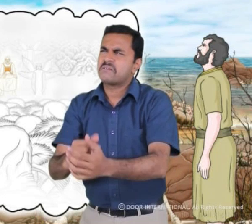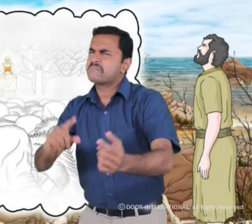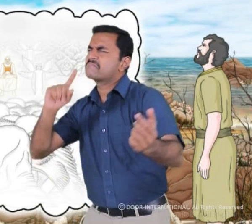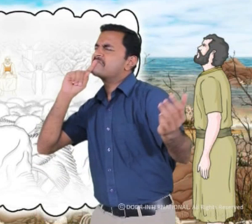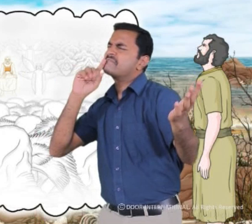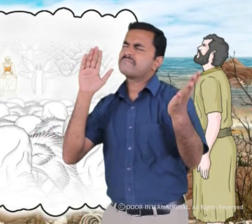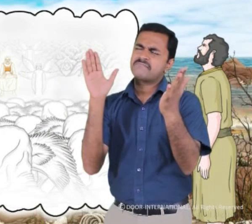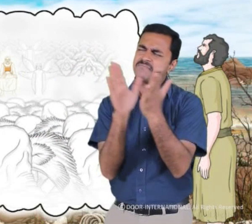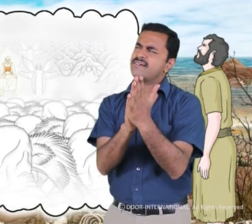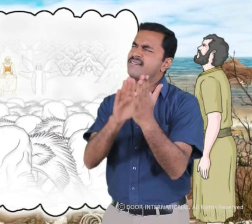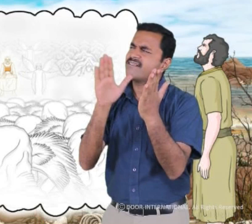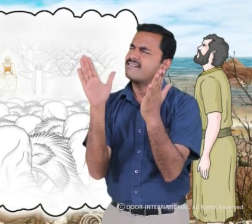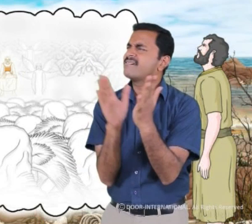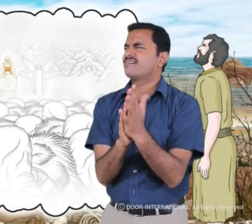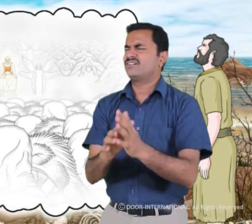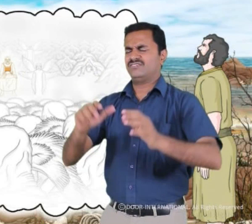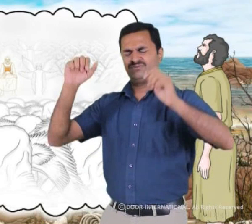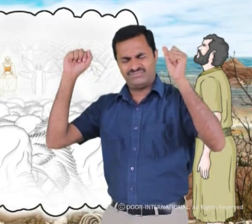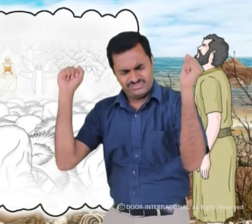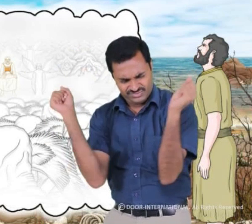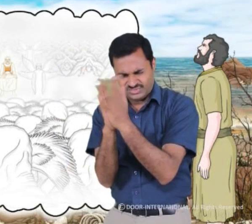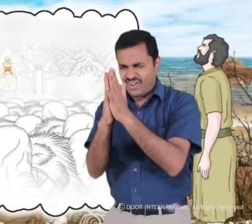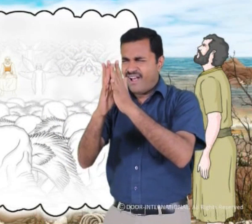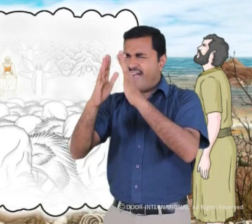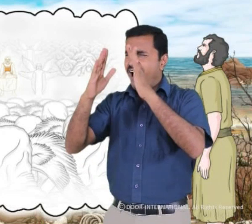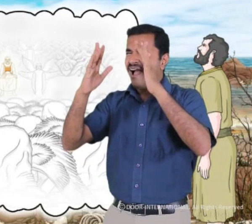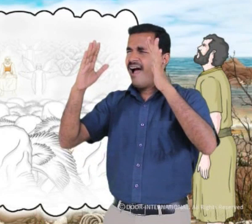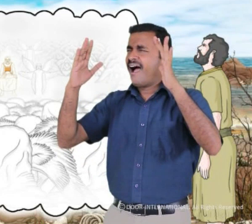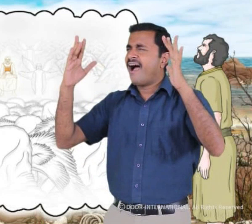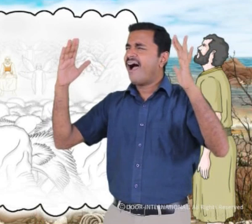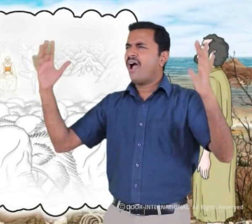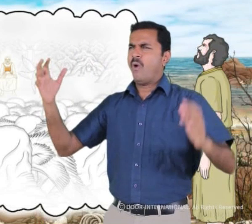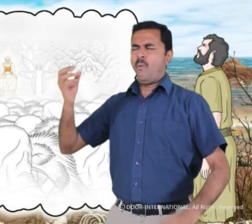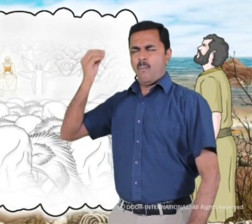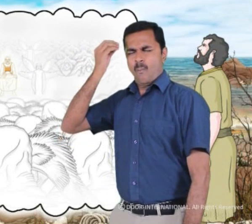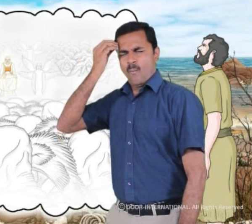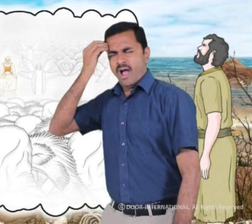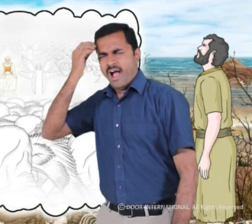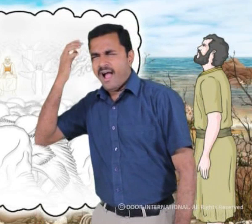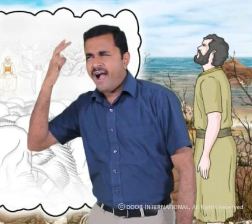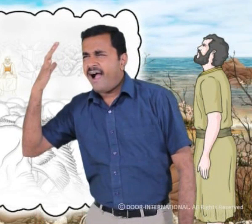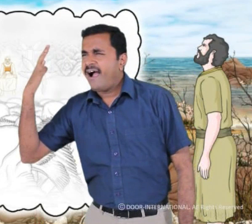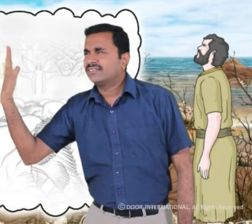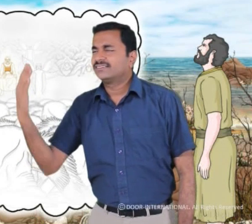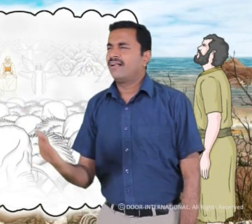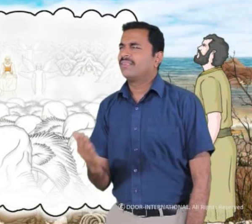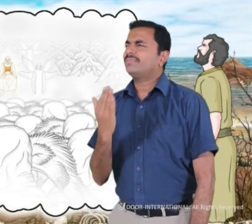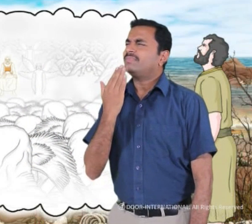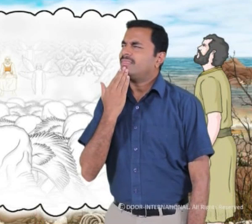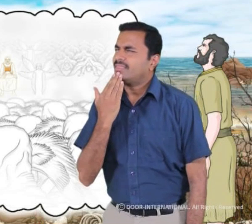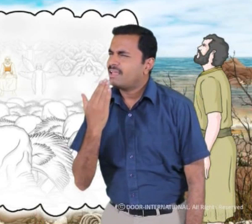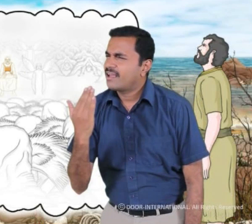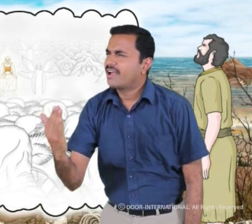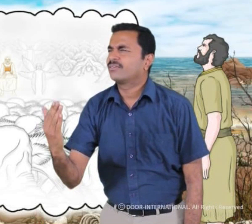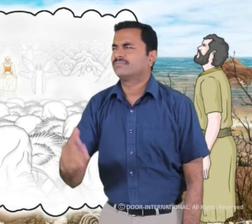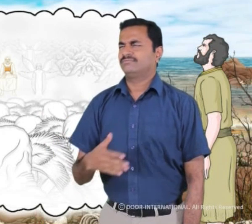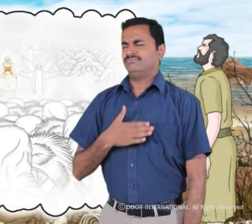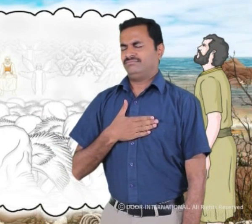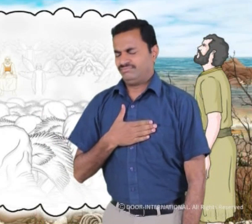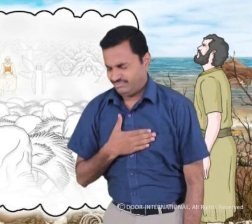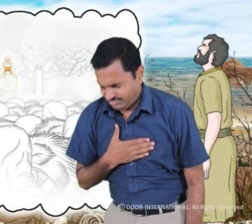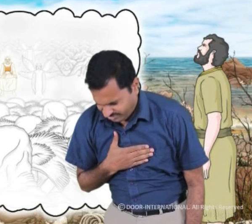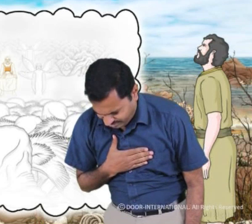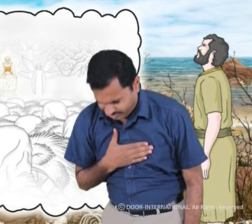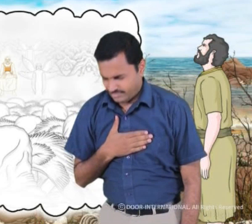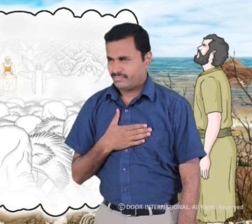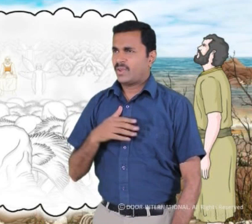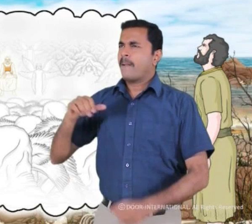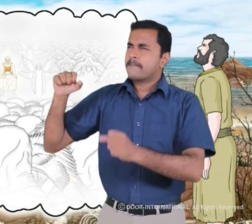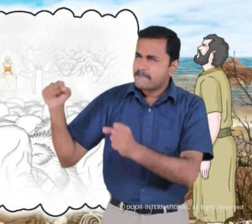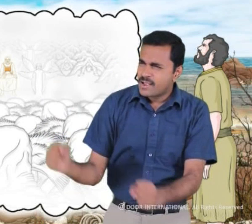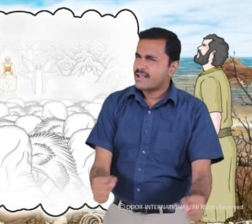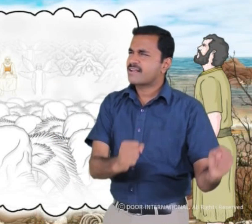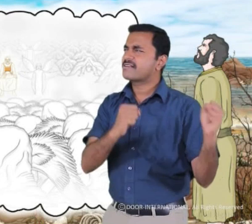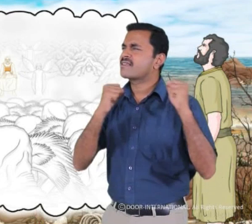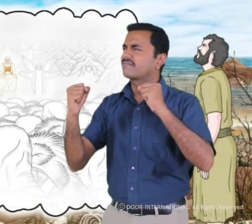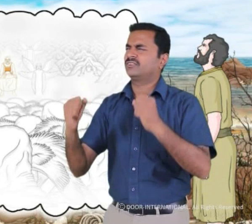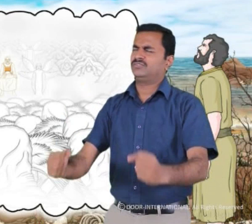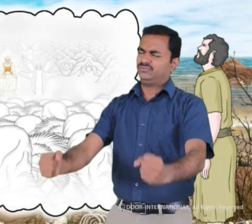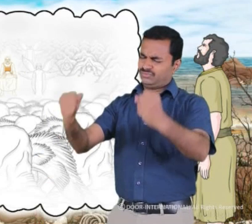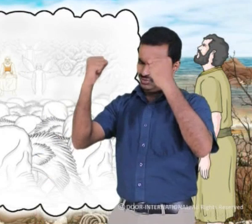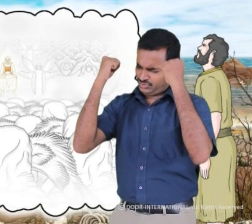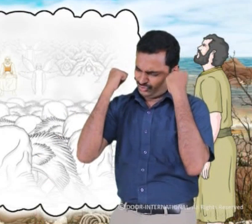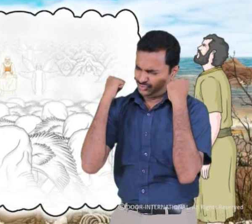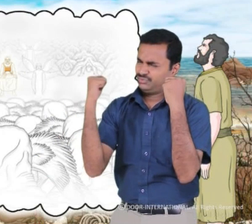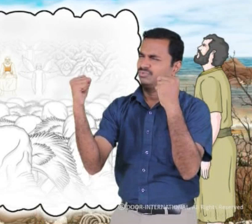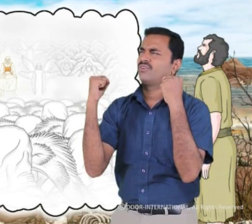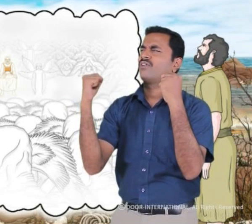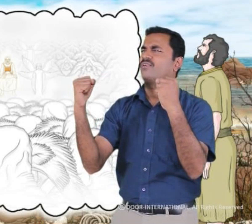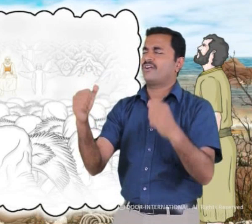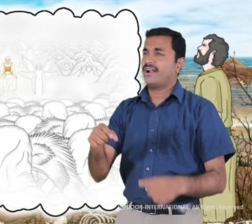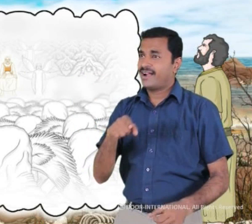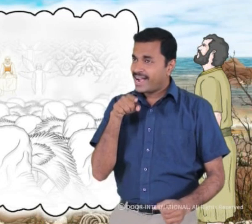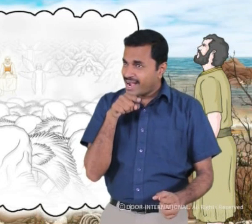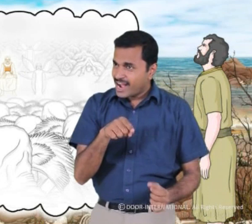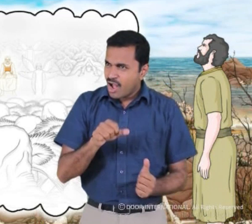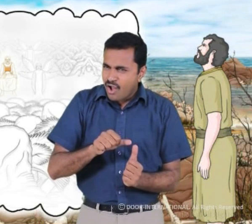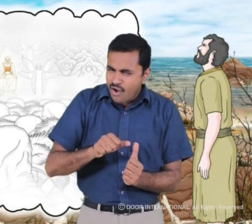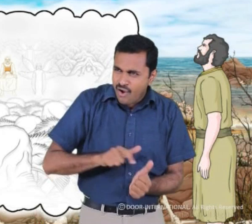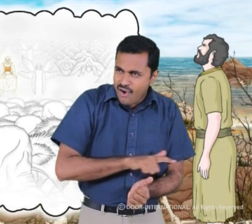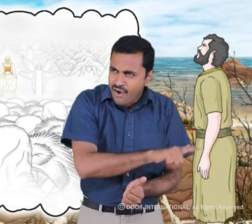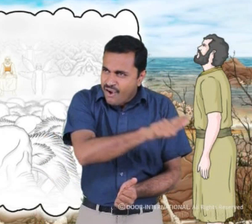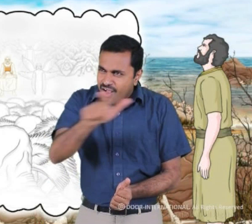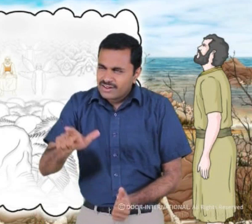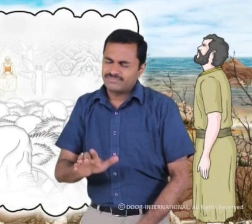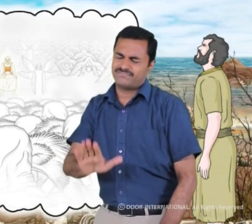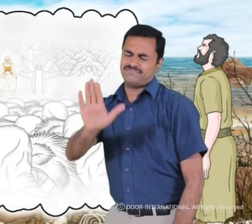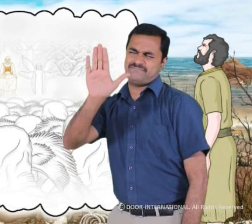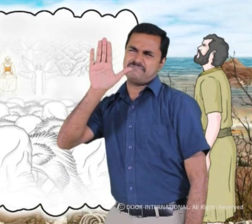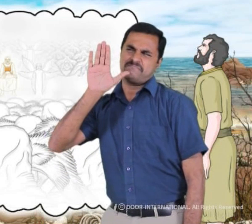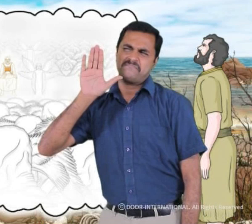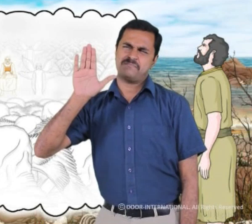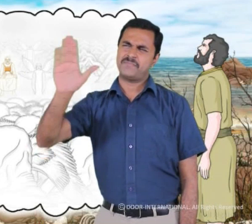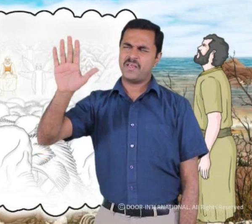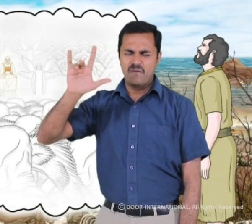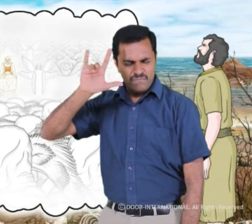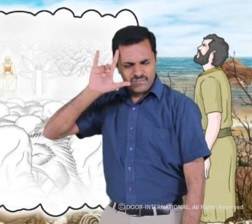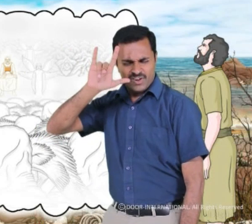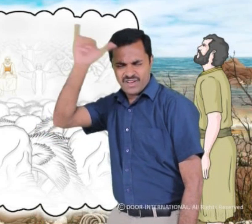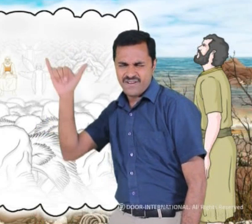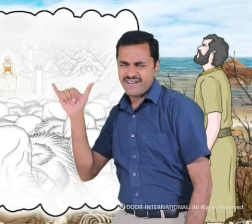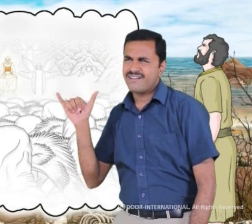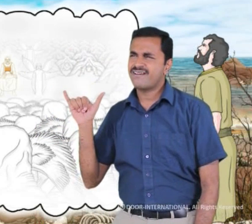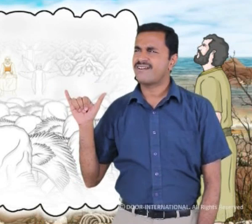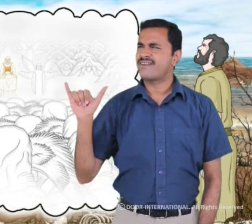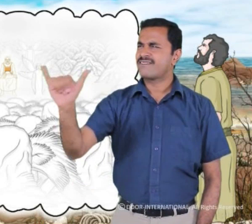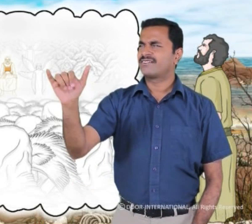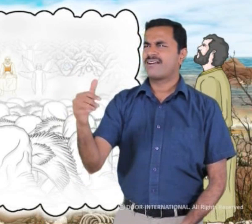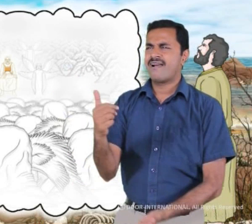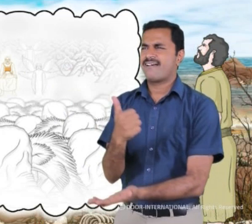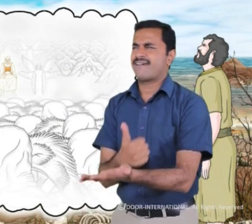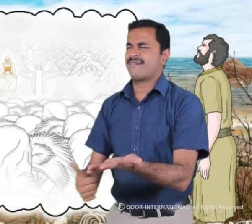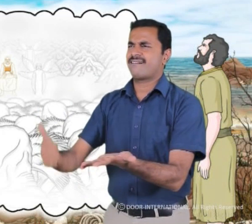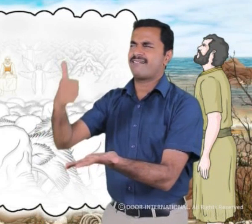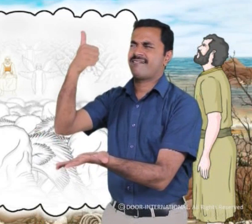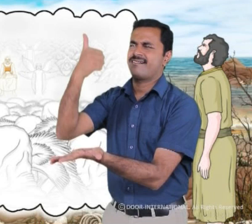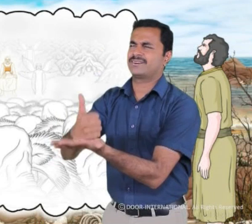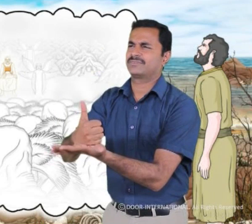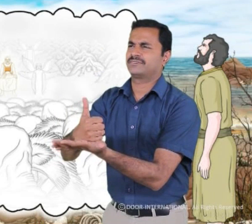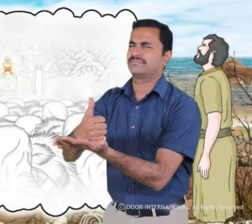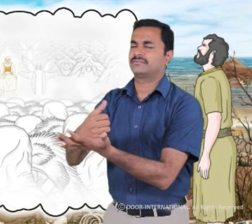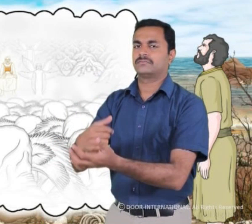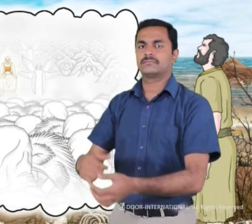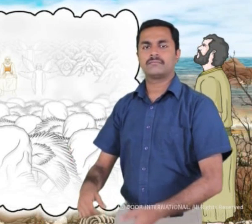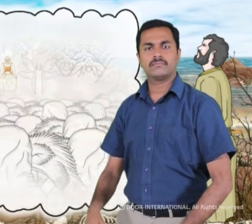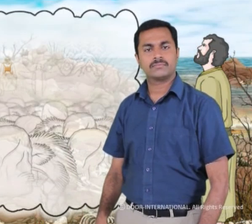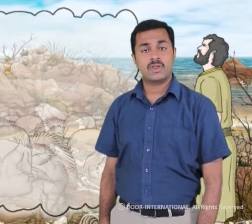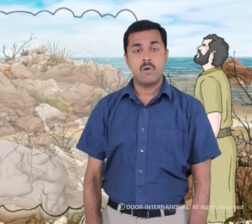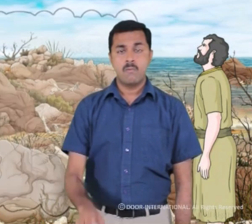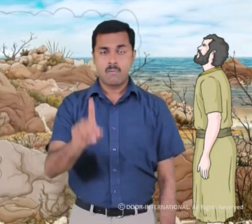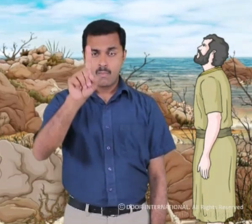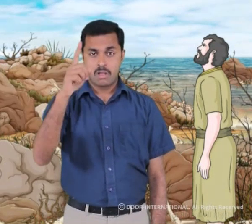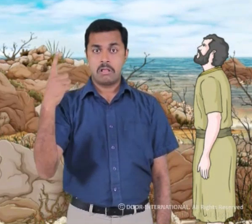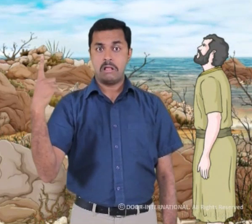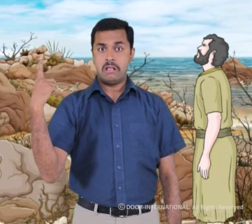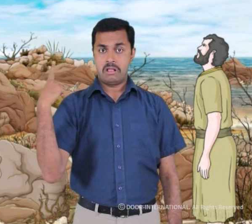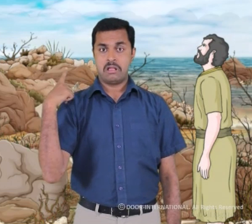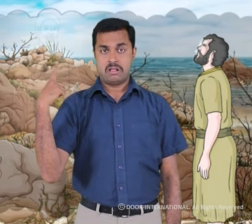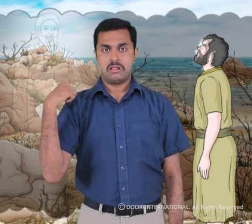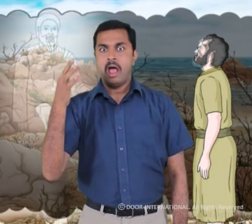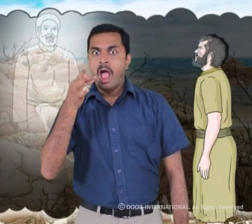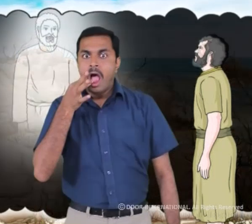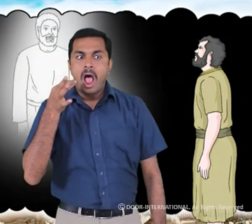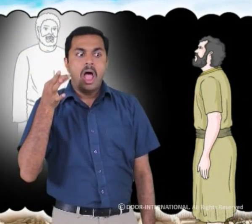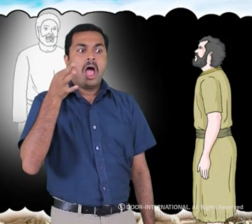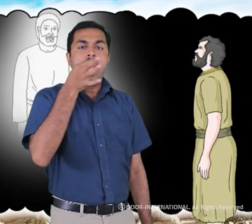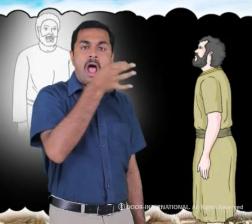Blessing and glory and wisdom and thanks and honor and power and strength be to our God forever and ever!